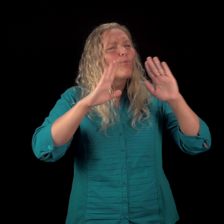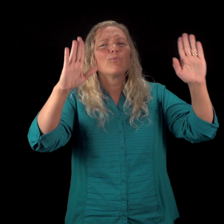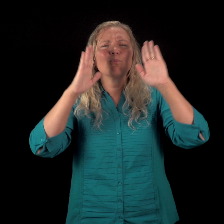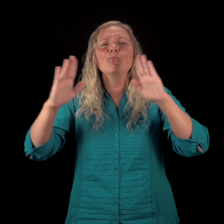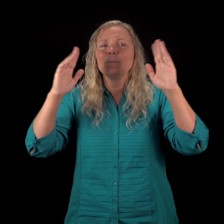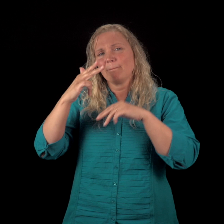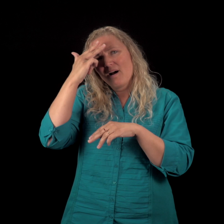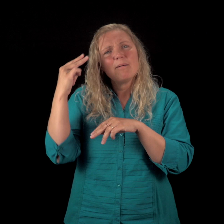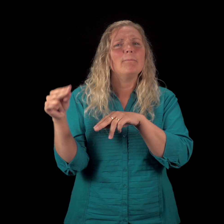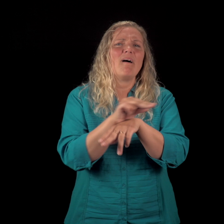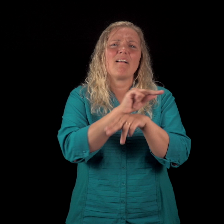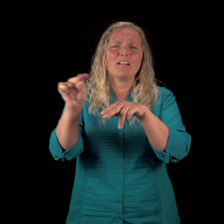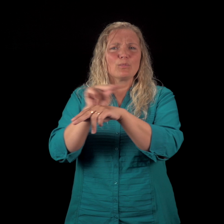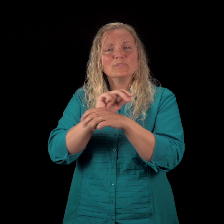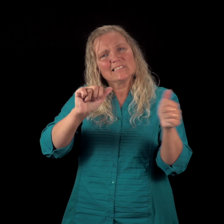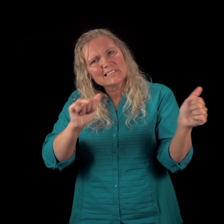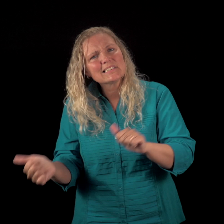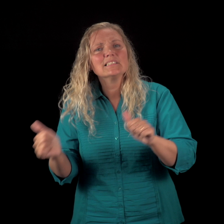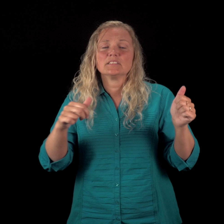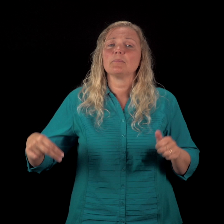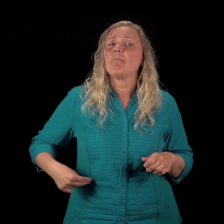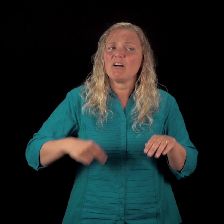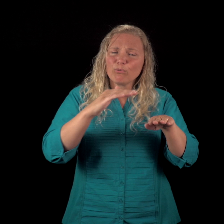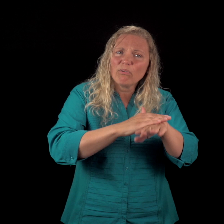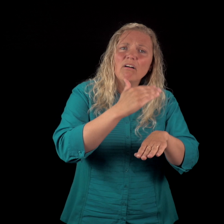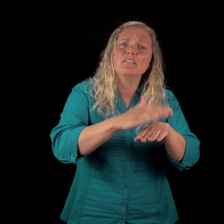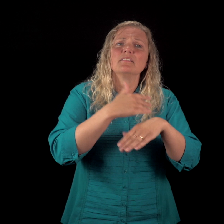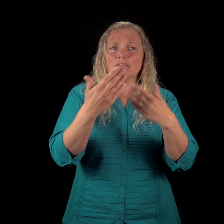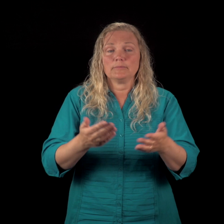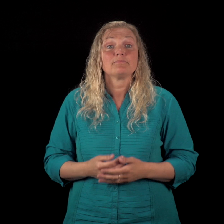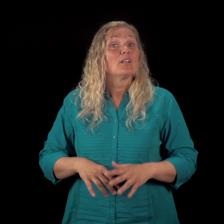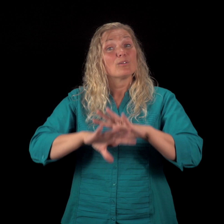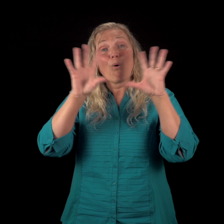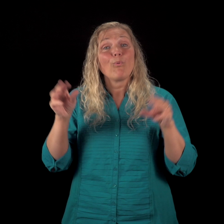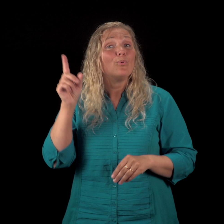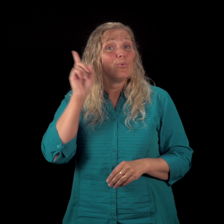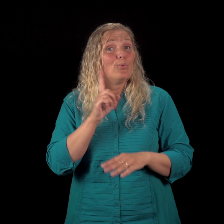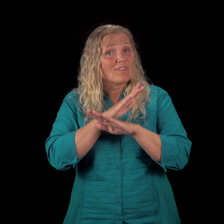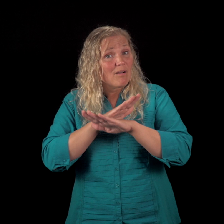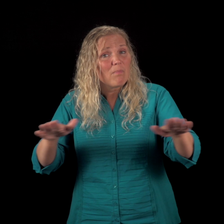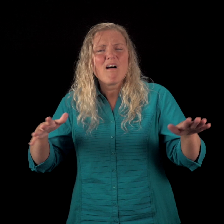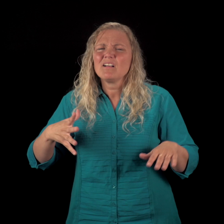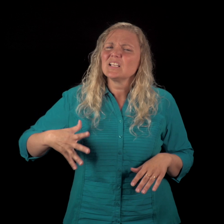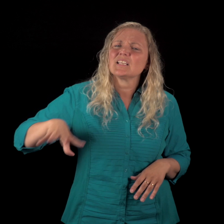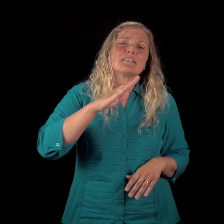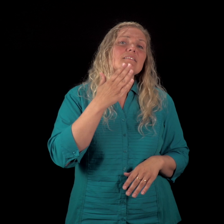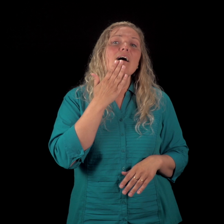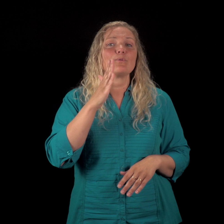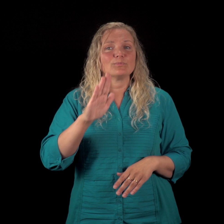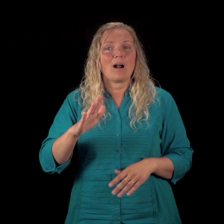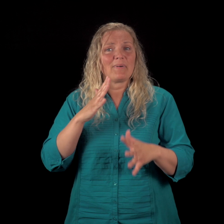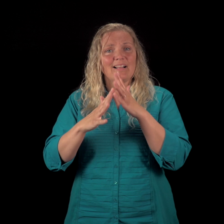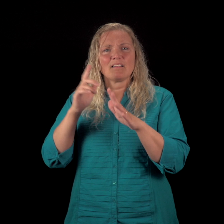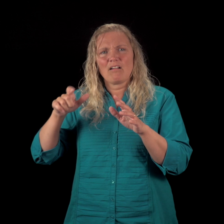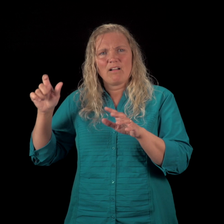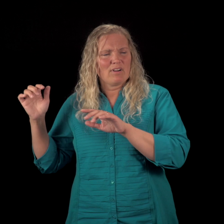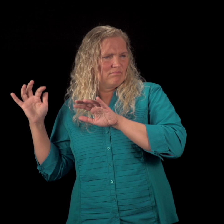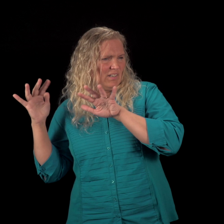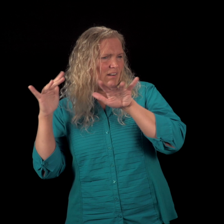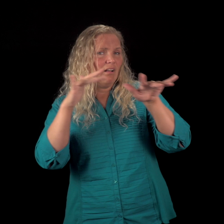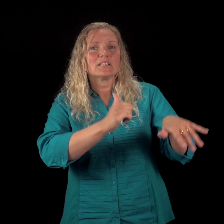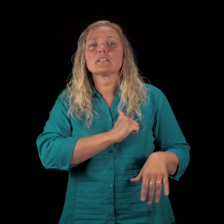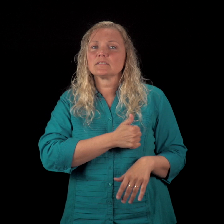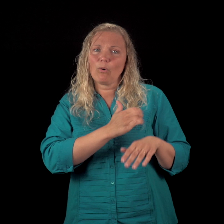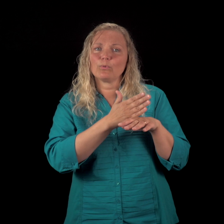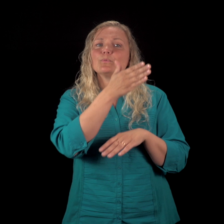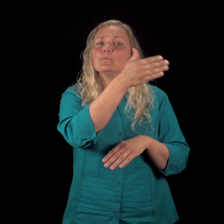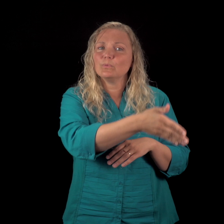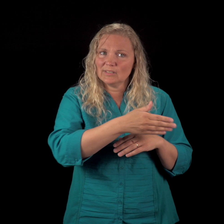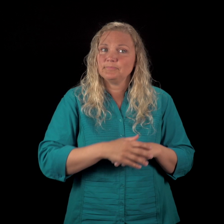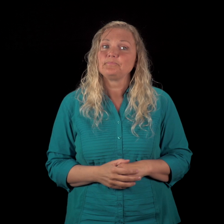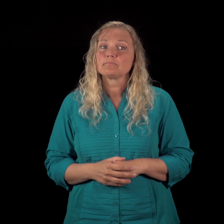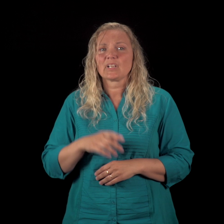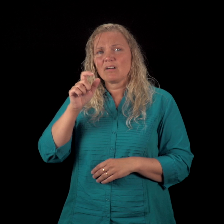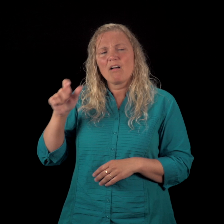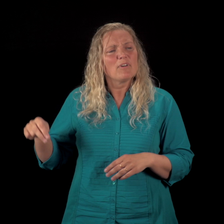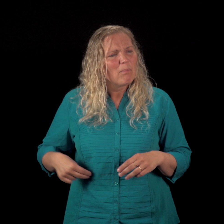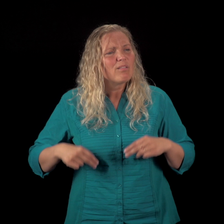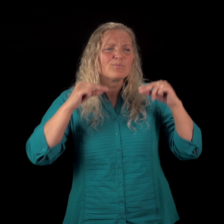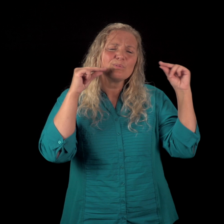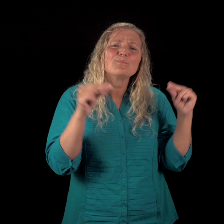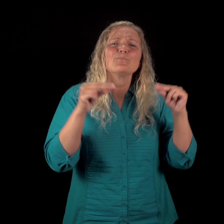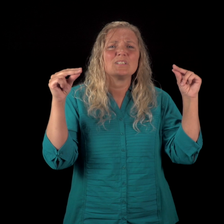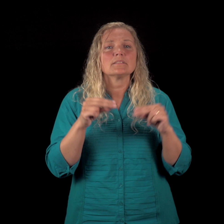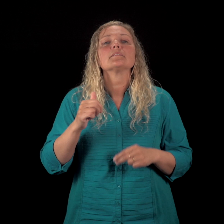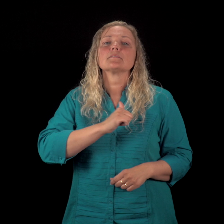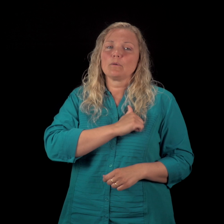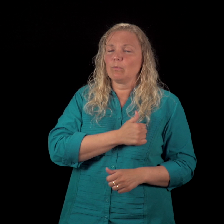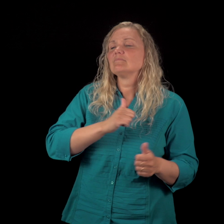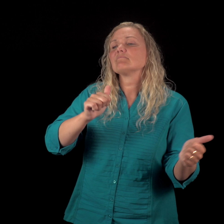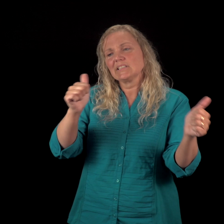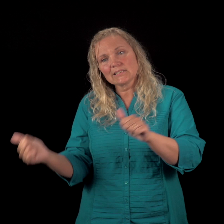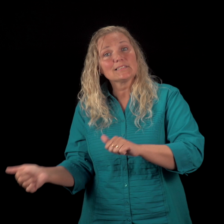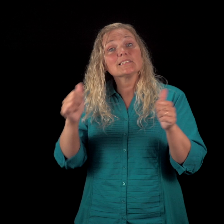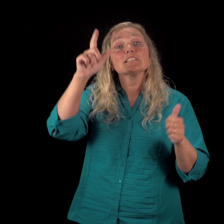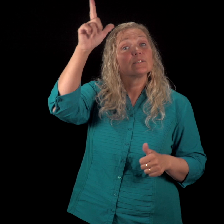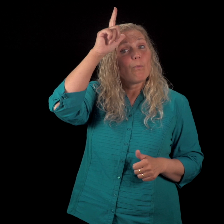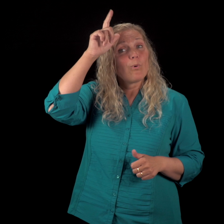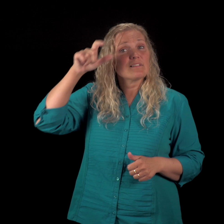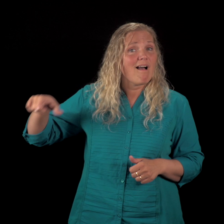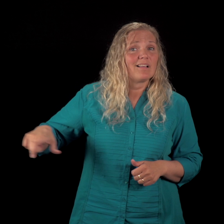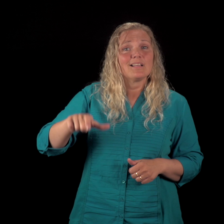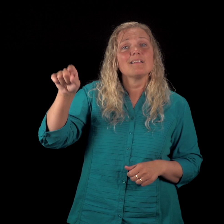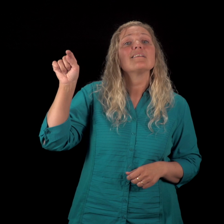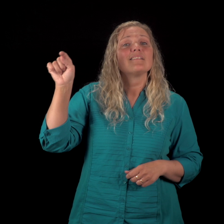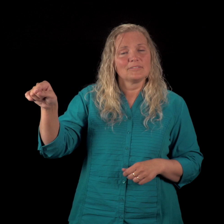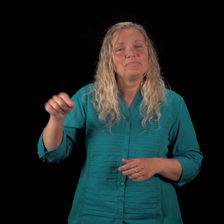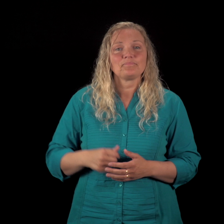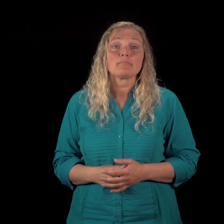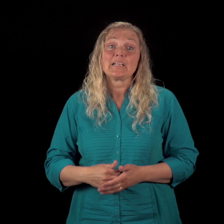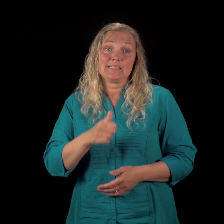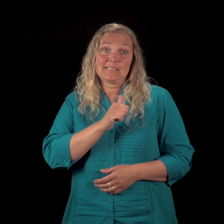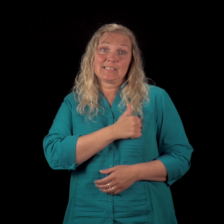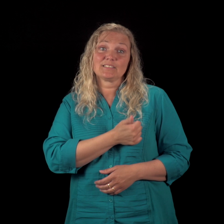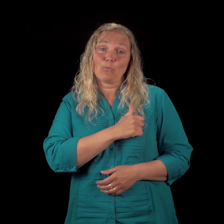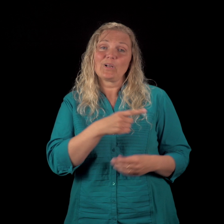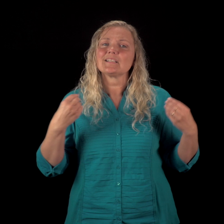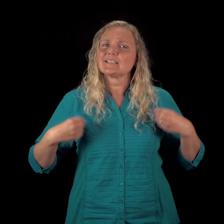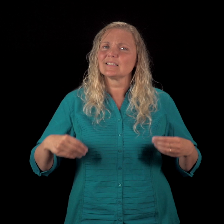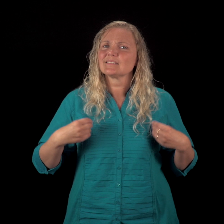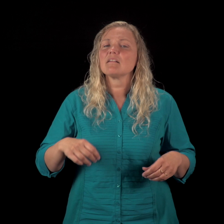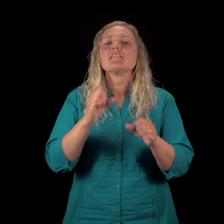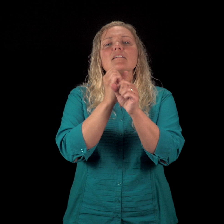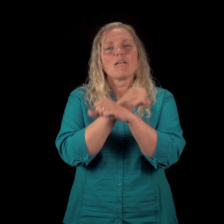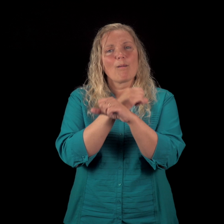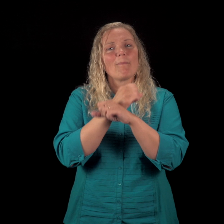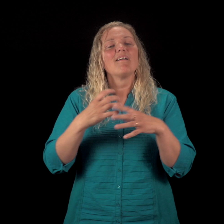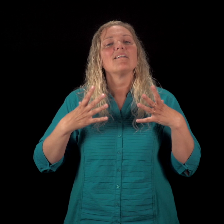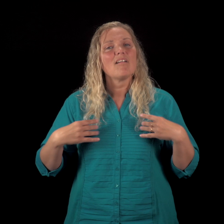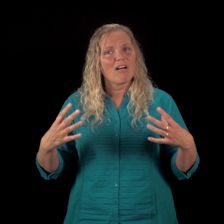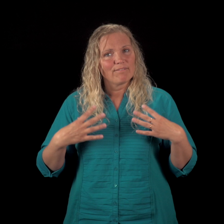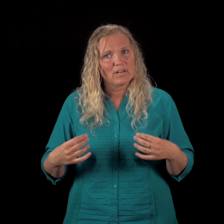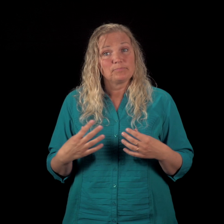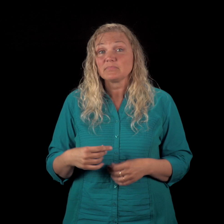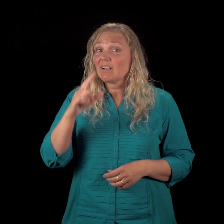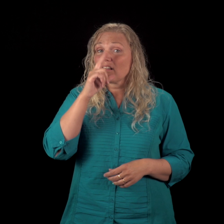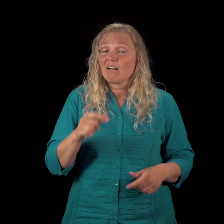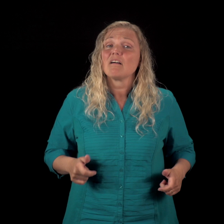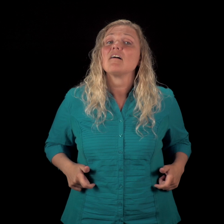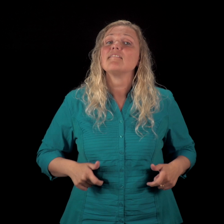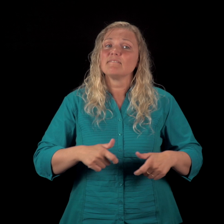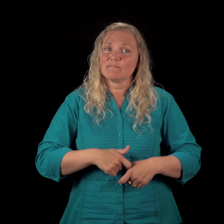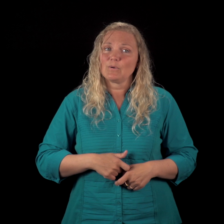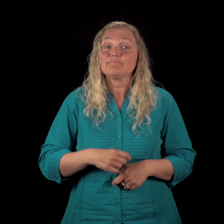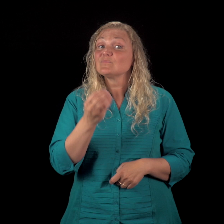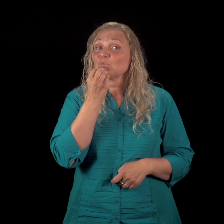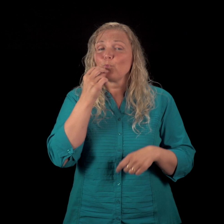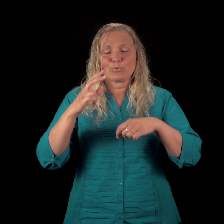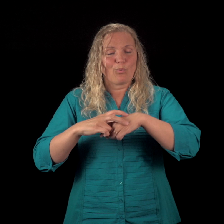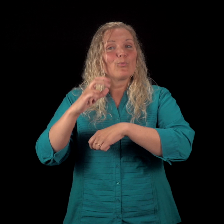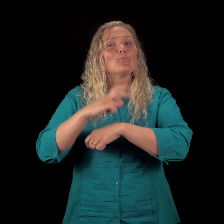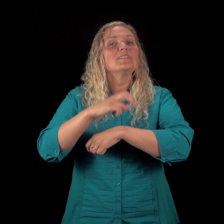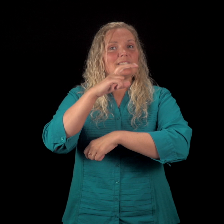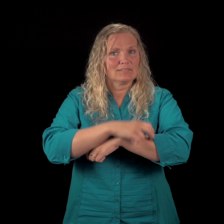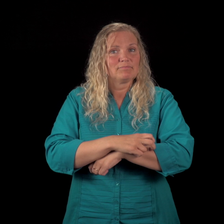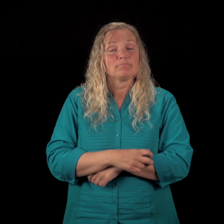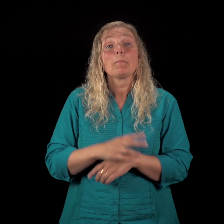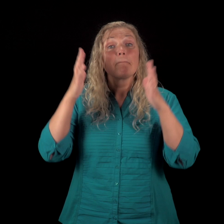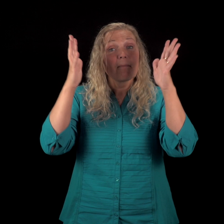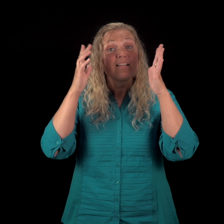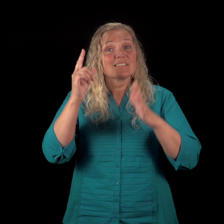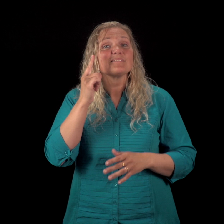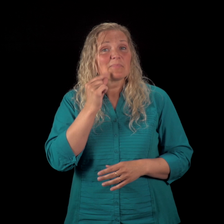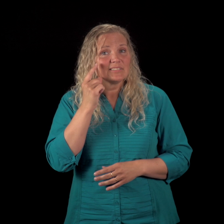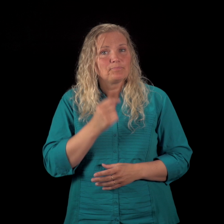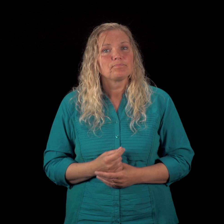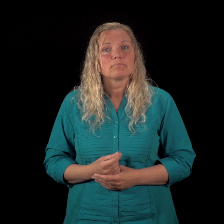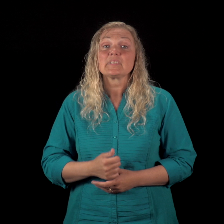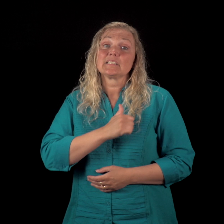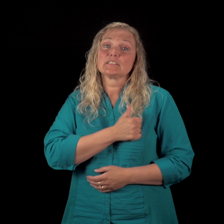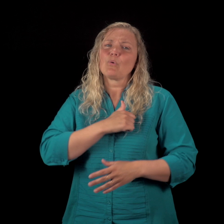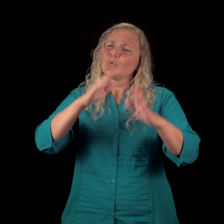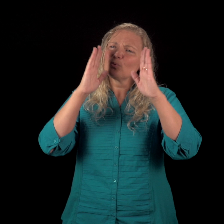People went out to him from all of Jerusalem and the countryside of Judea. Confessing their sins, they were baptized by him in the Jordan River. John was clothed in camel’s hair, with a leather belt around his waist.